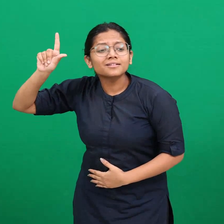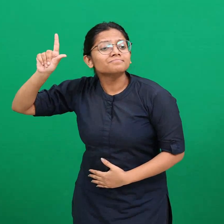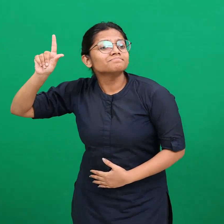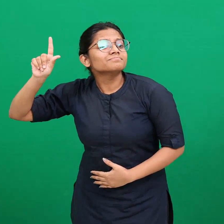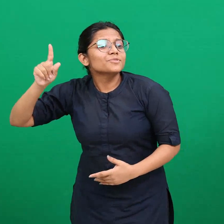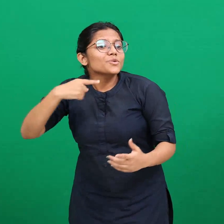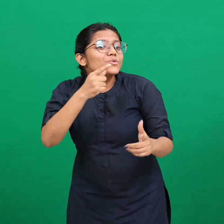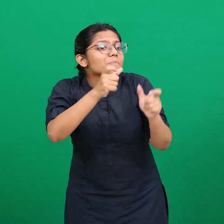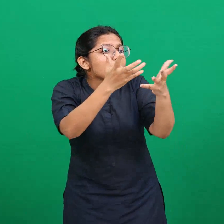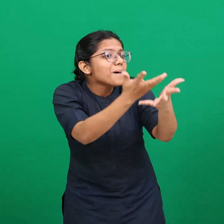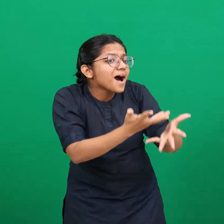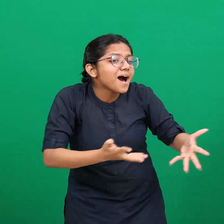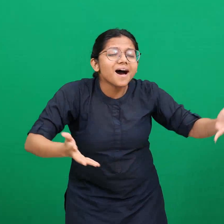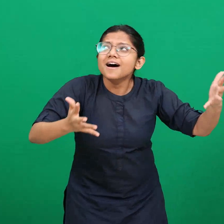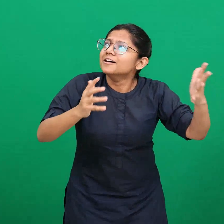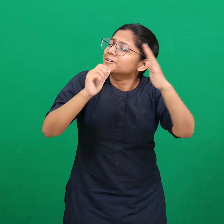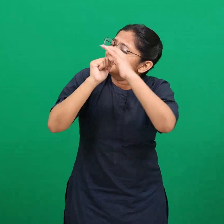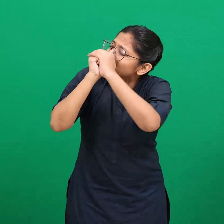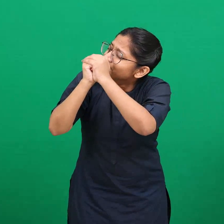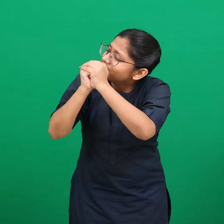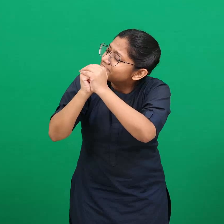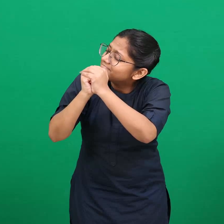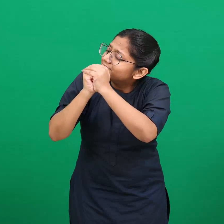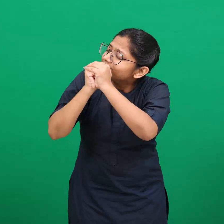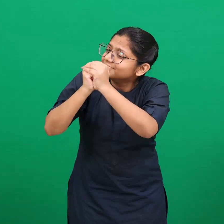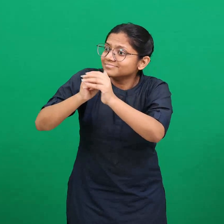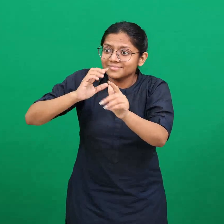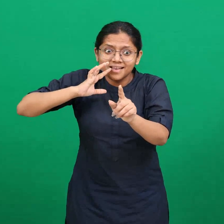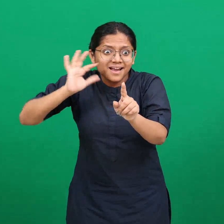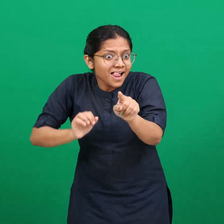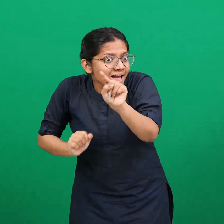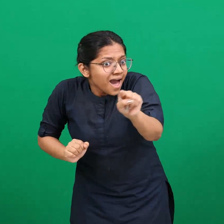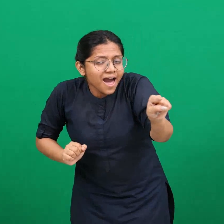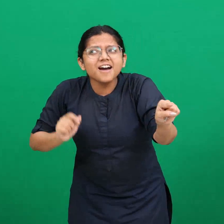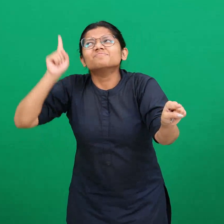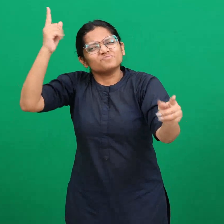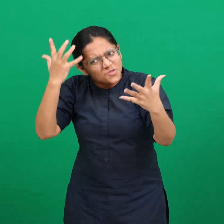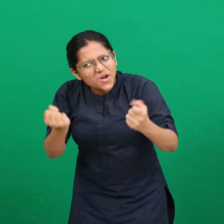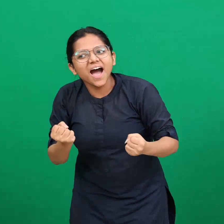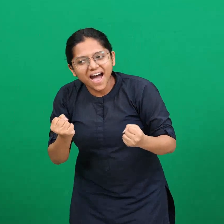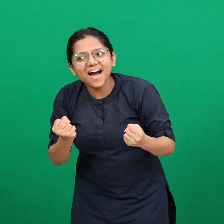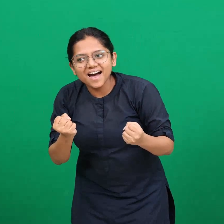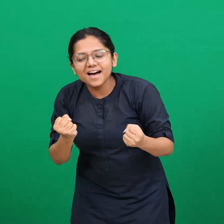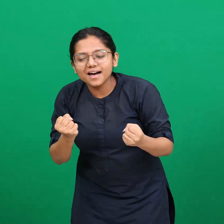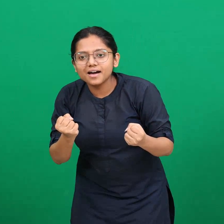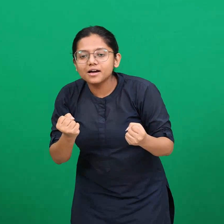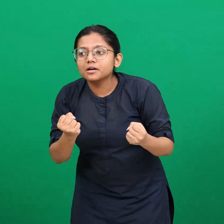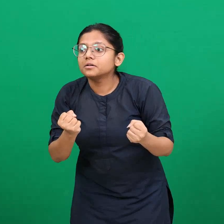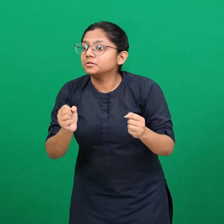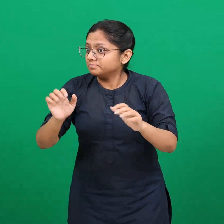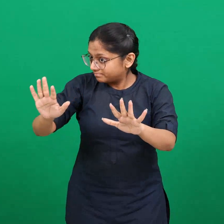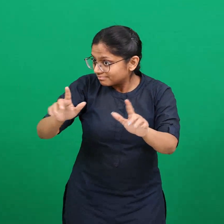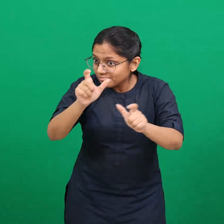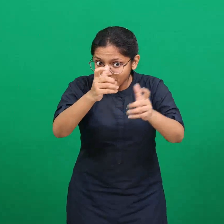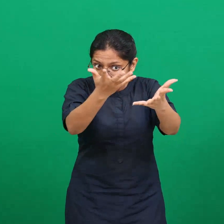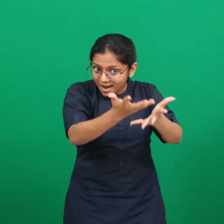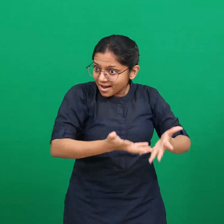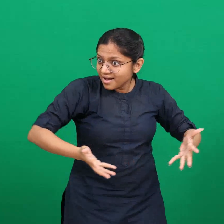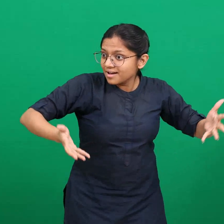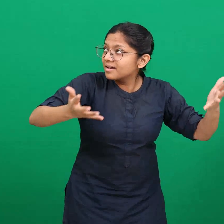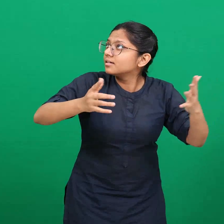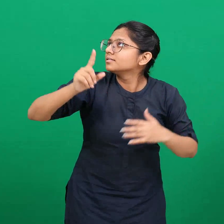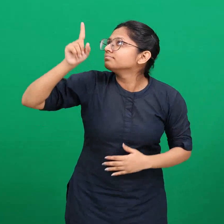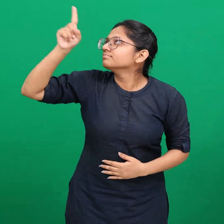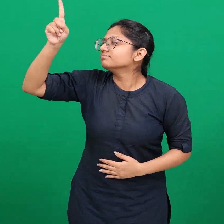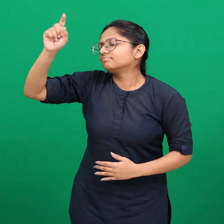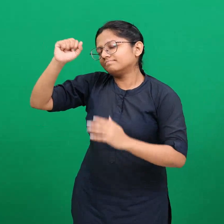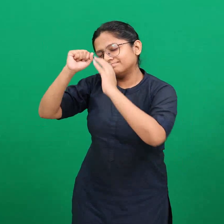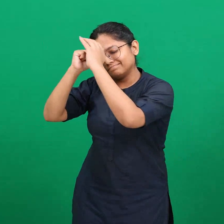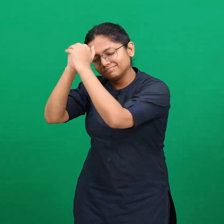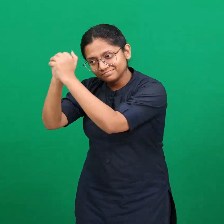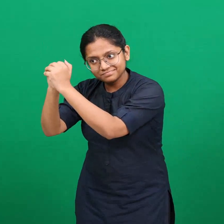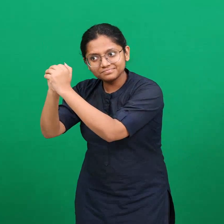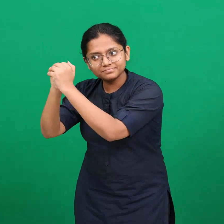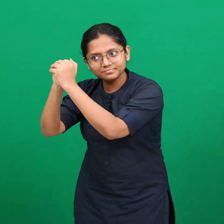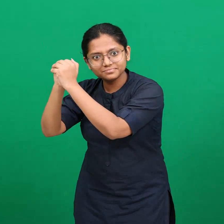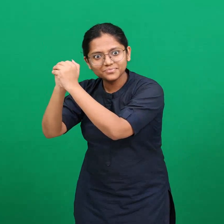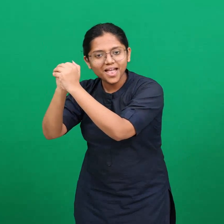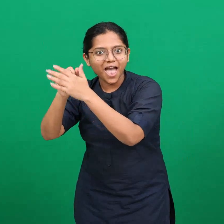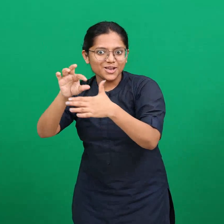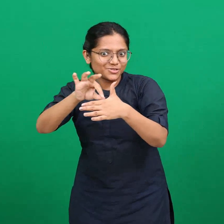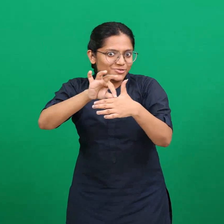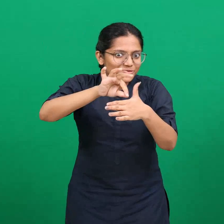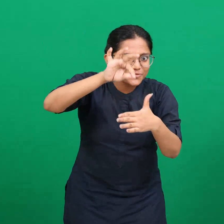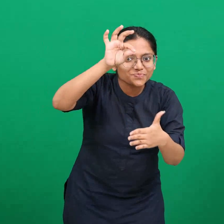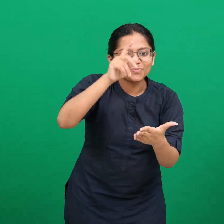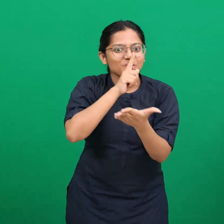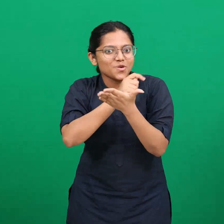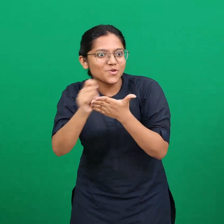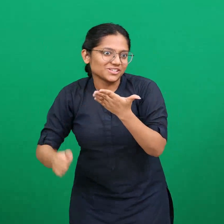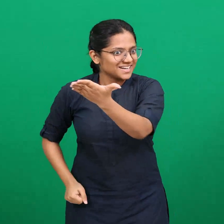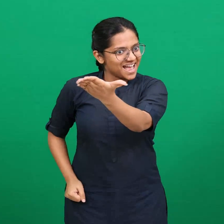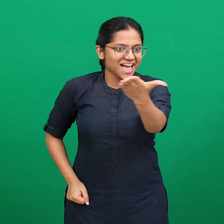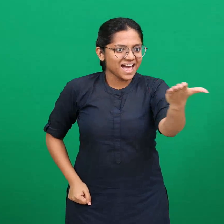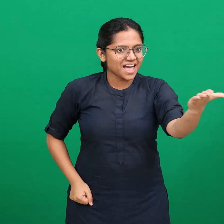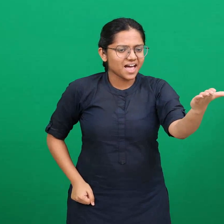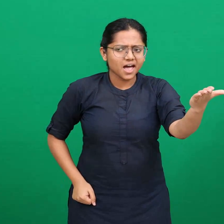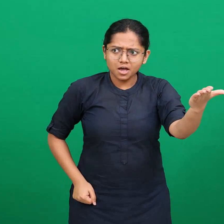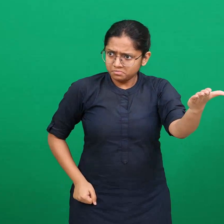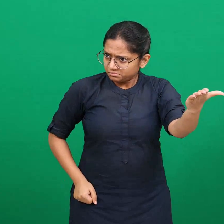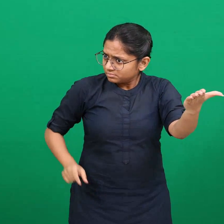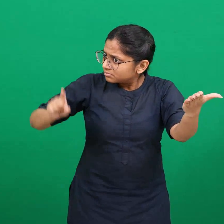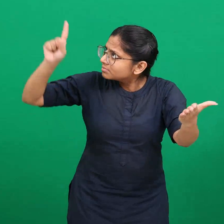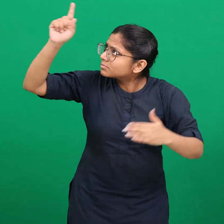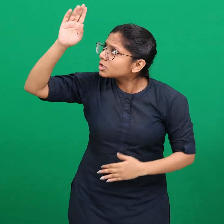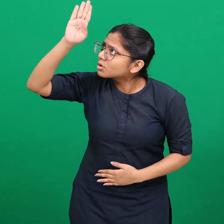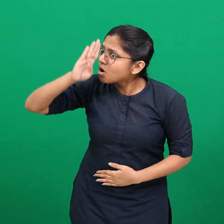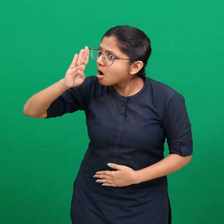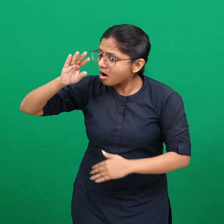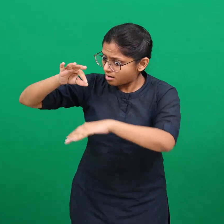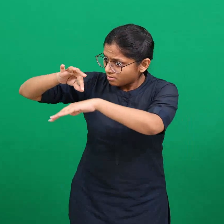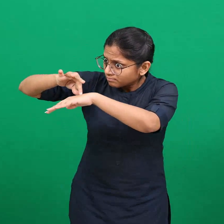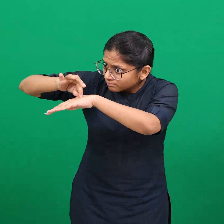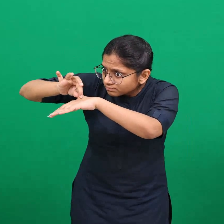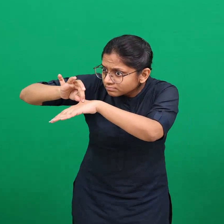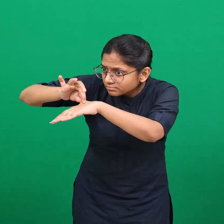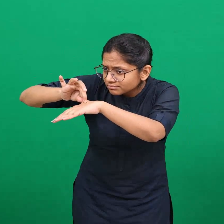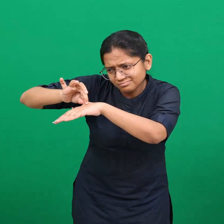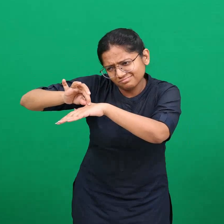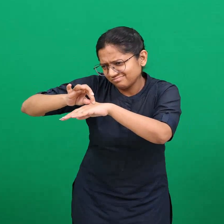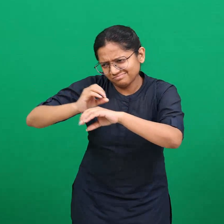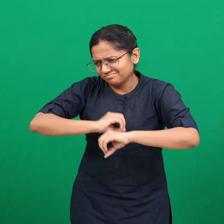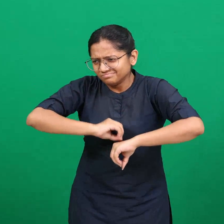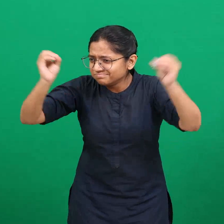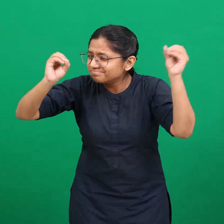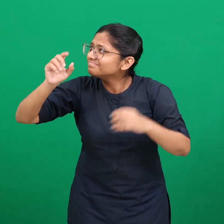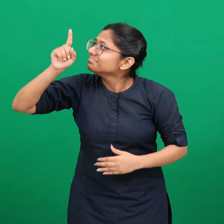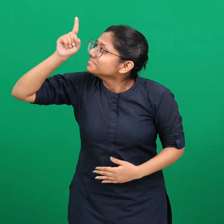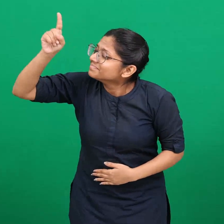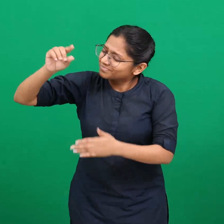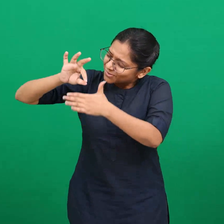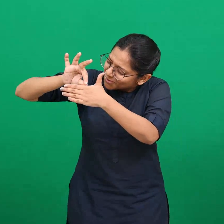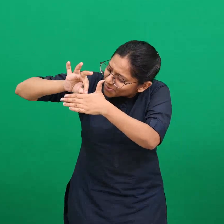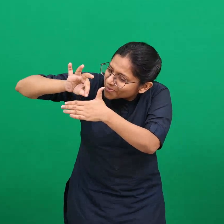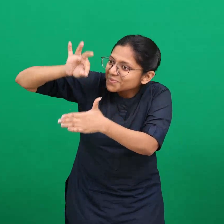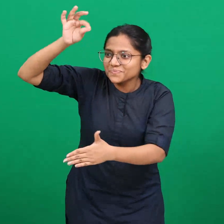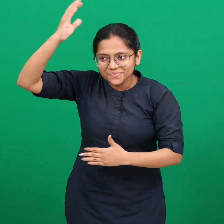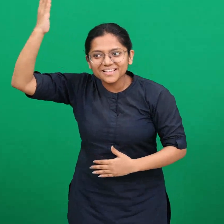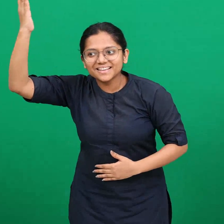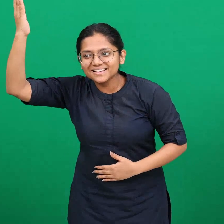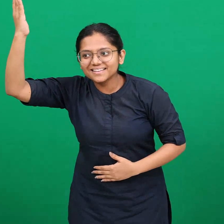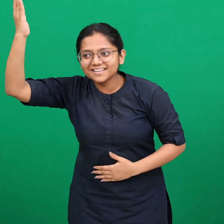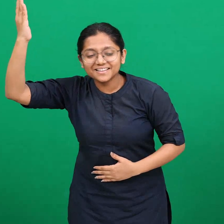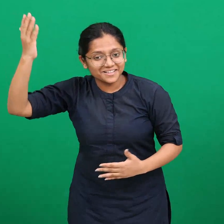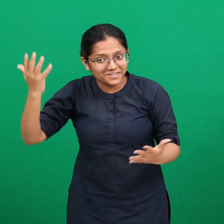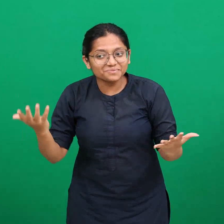God is Spirit, and His worshipers must worship Him in spirit and in truth."